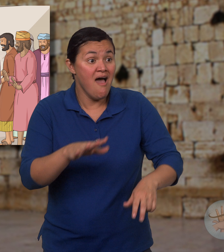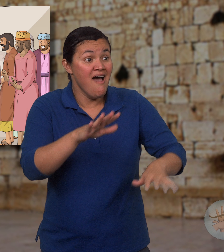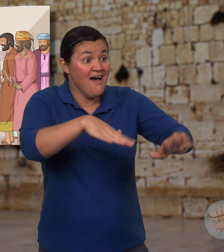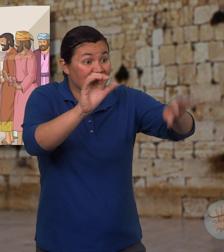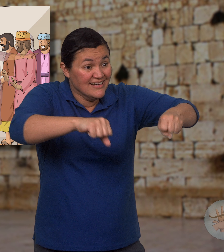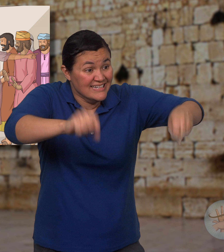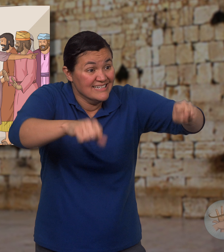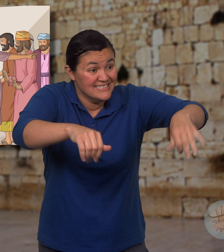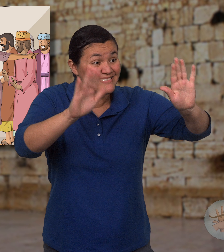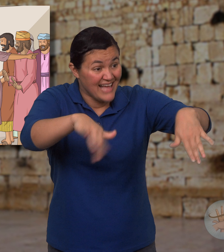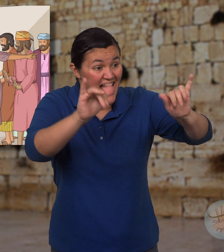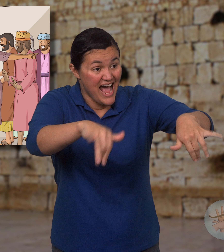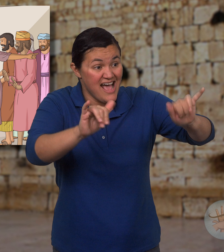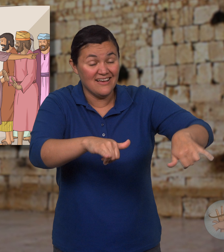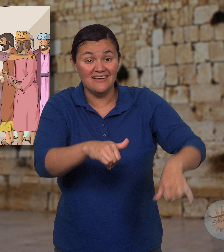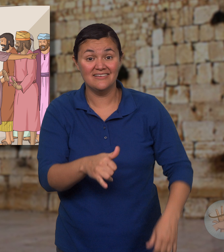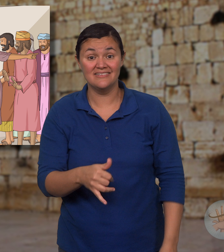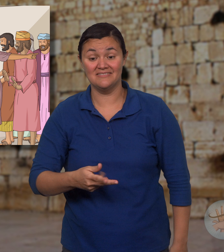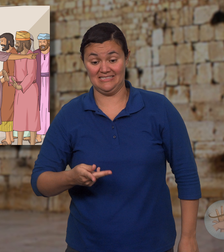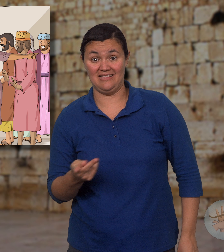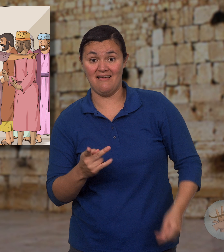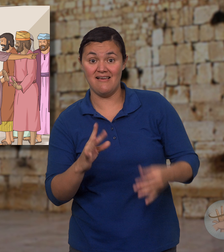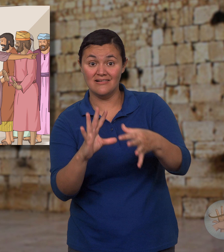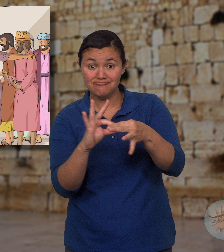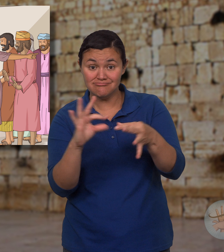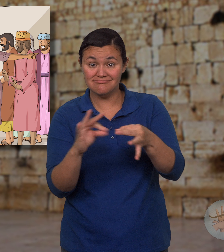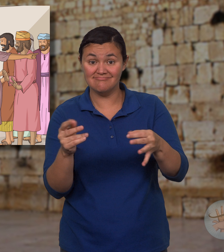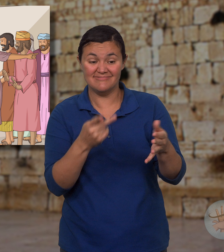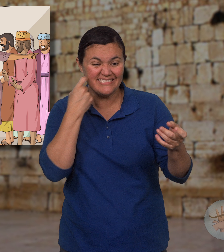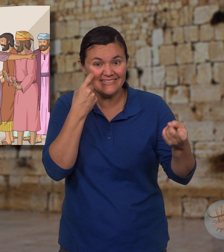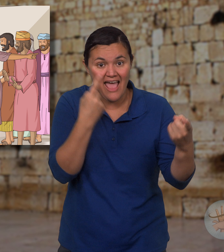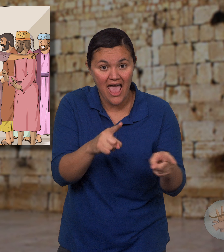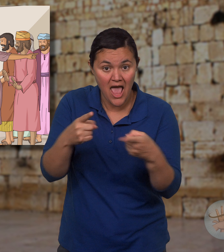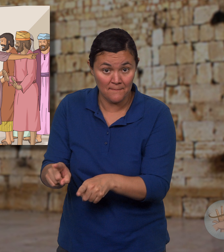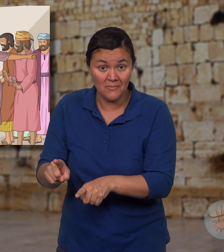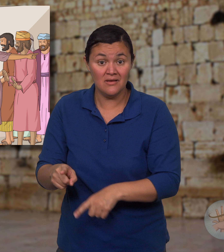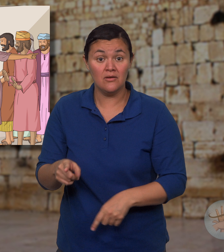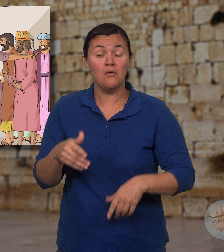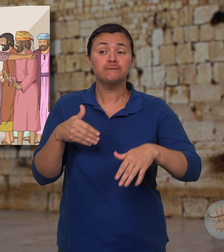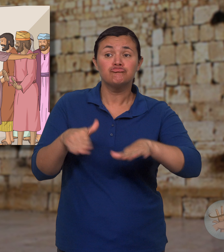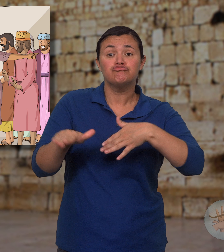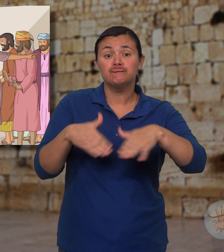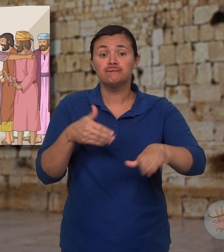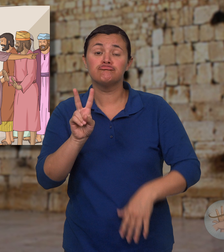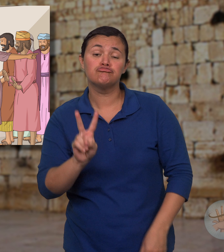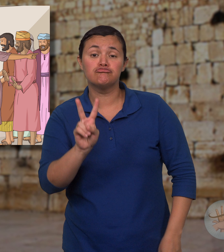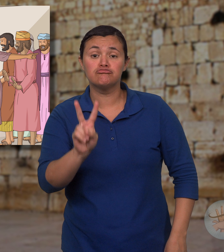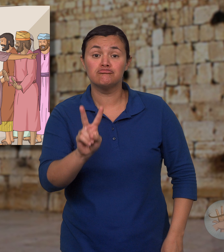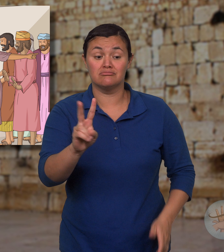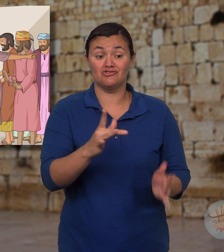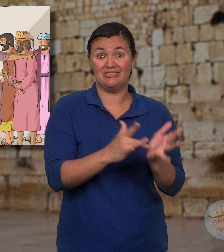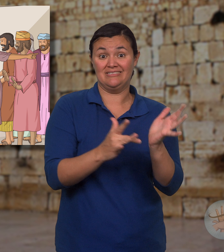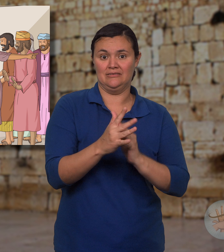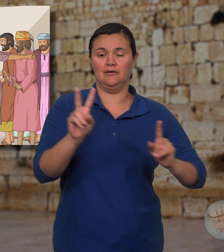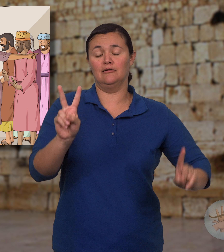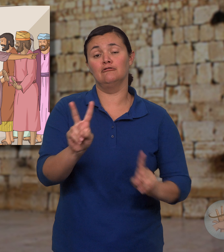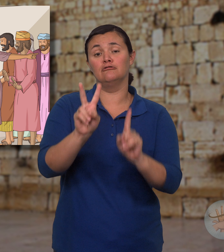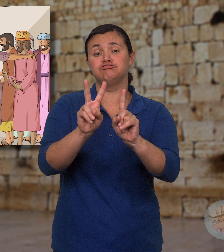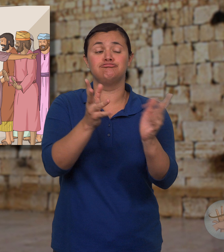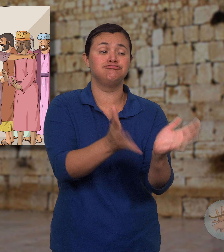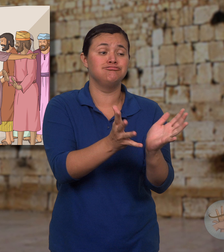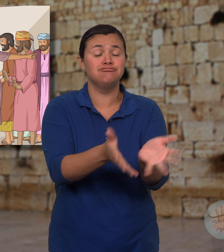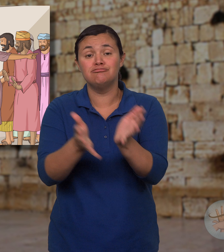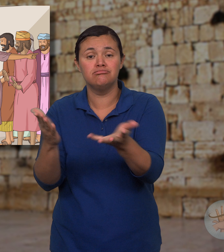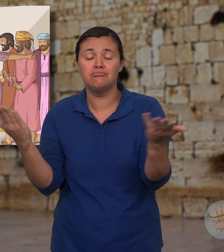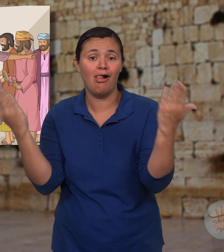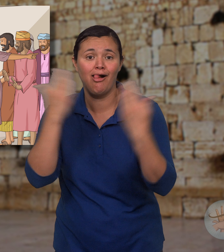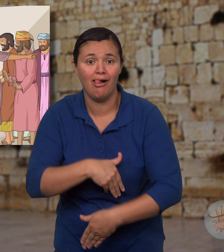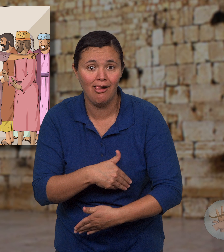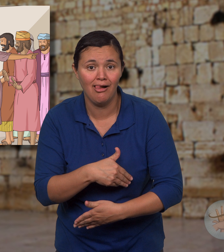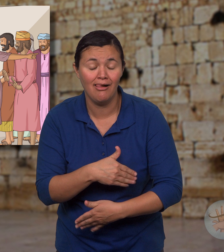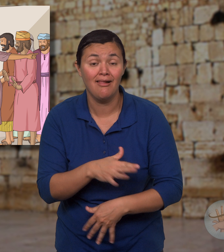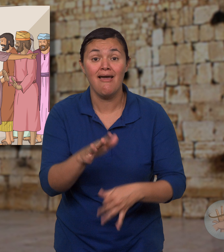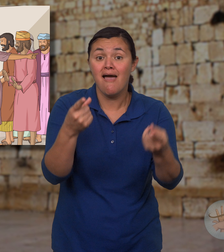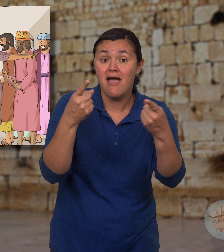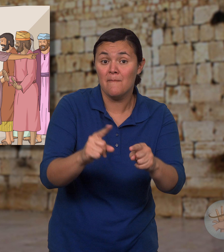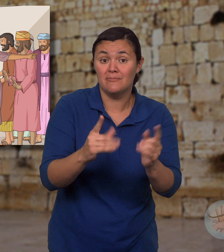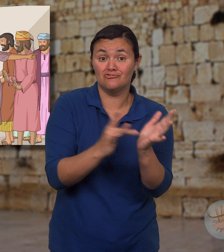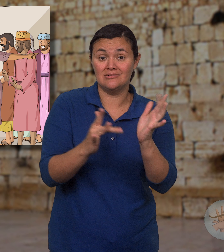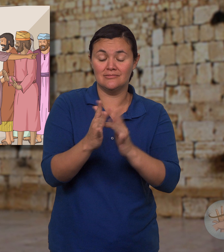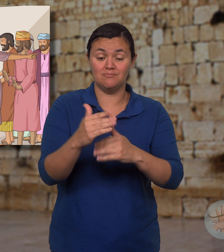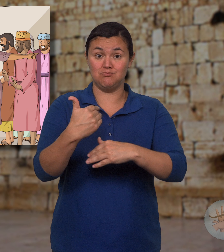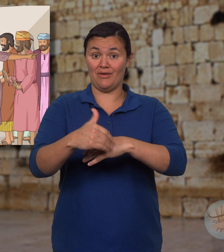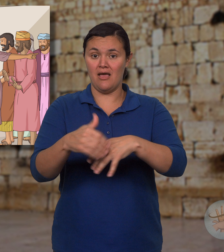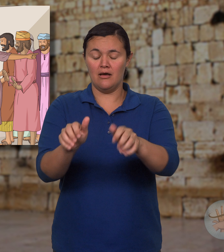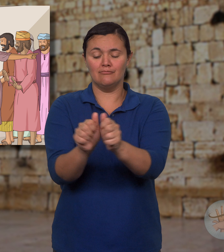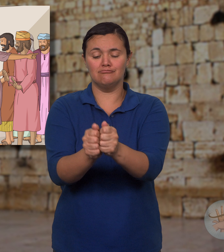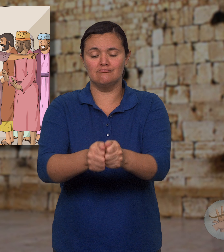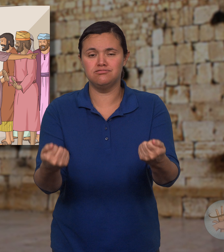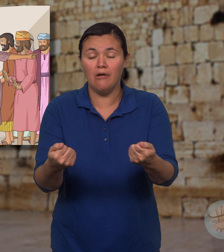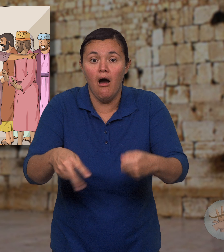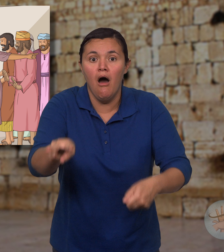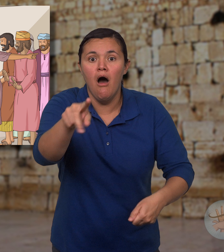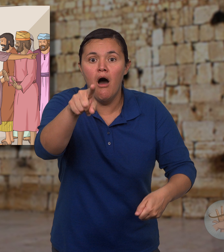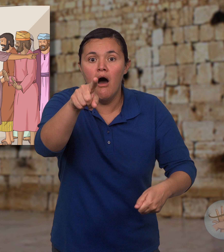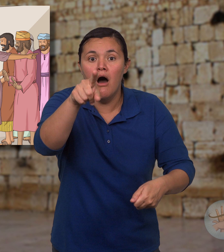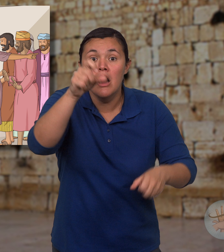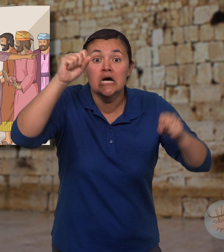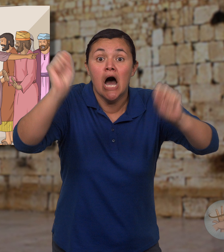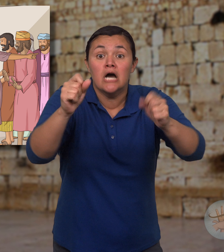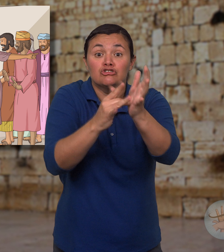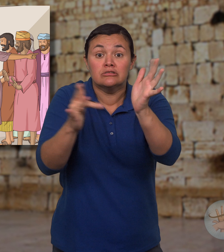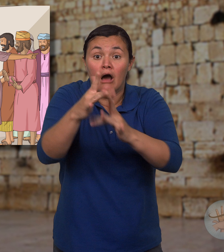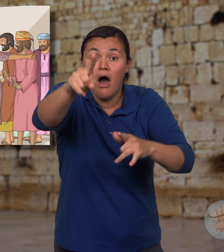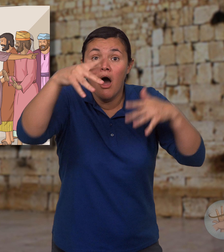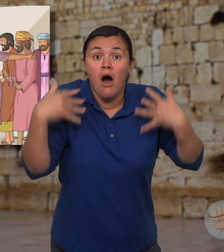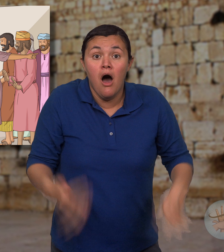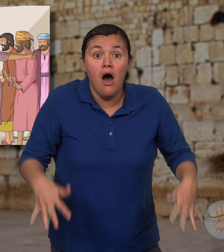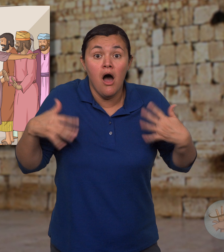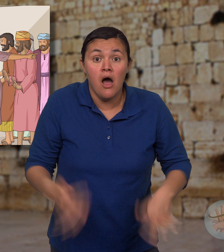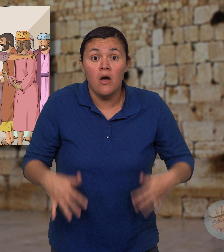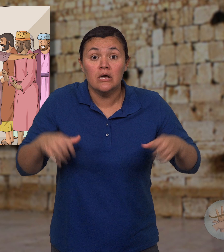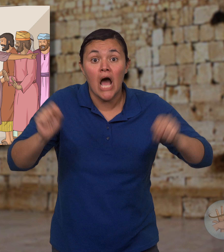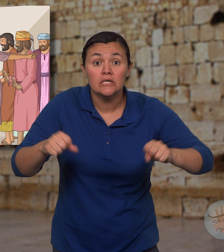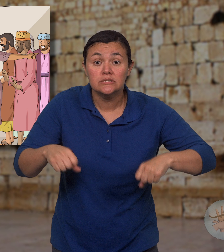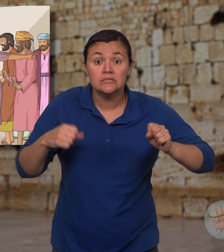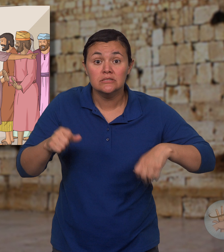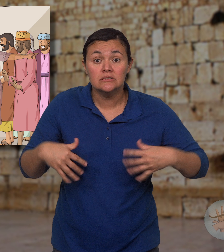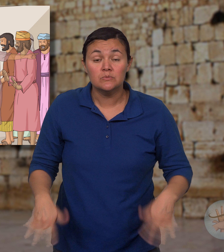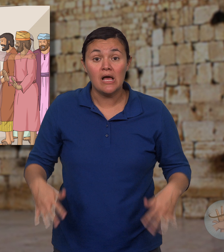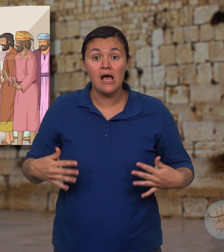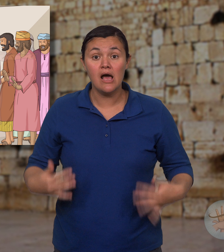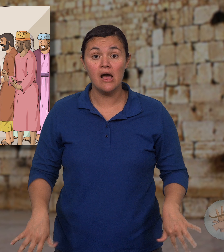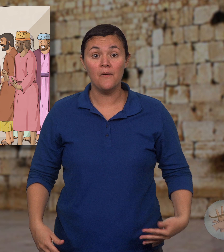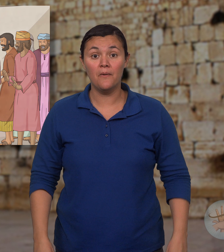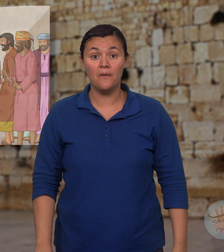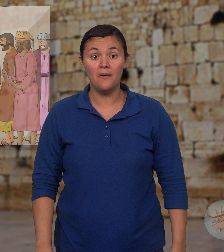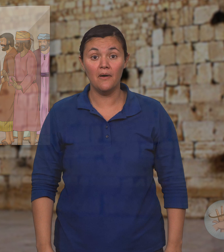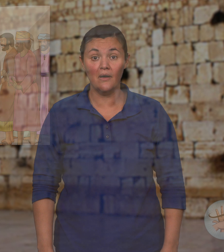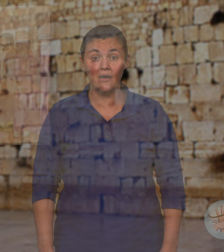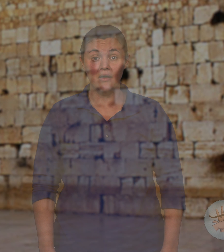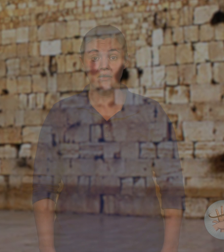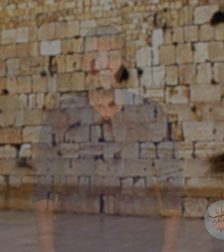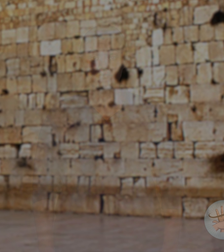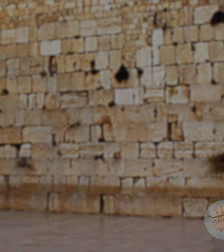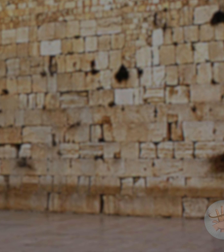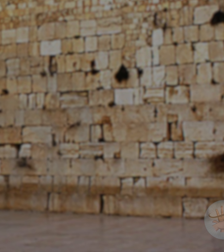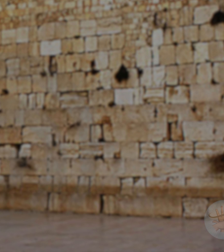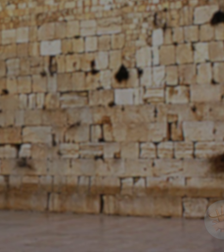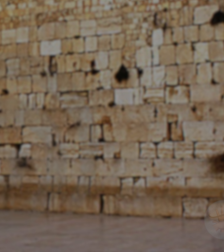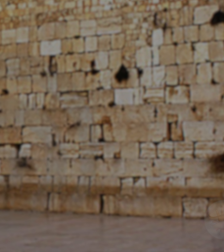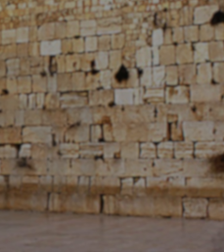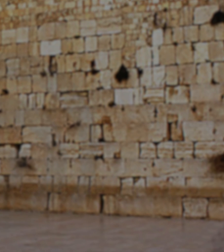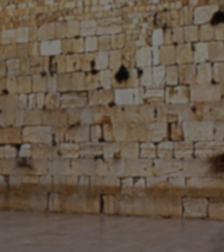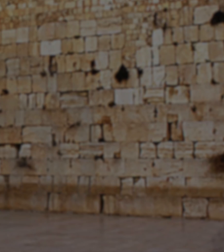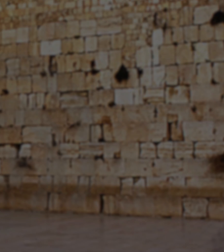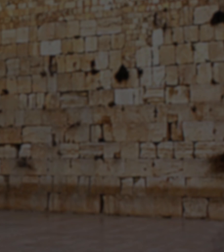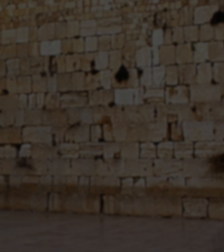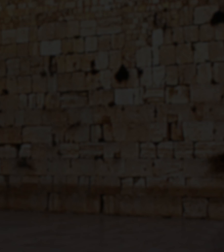Then the two told what had happened on the road, and how they had recognized Jesus in the breaking of the bread.